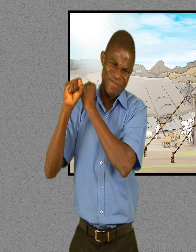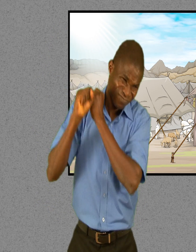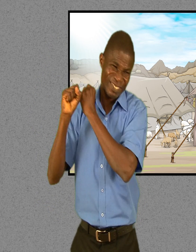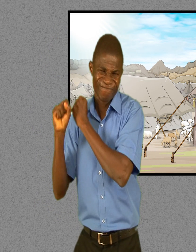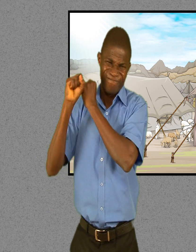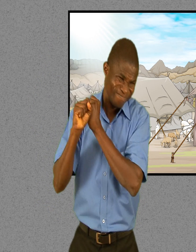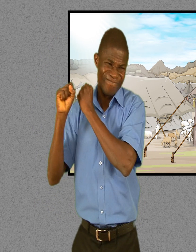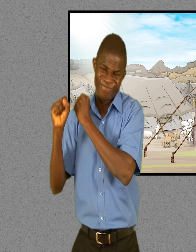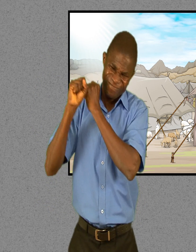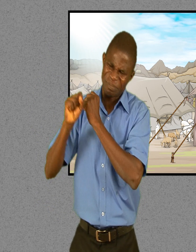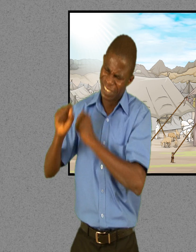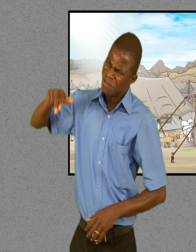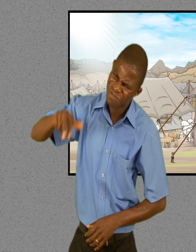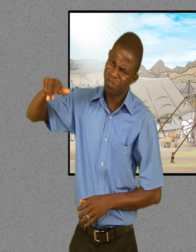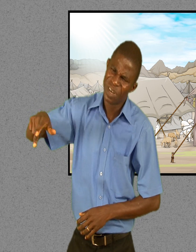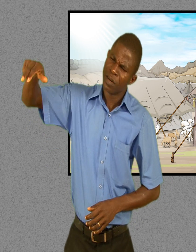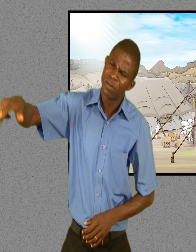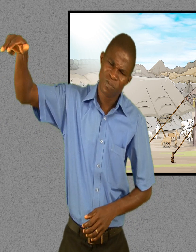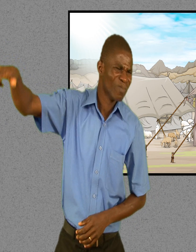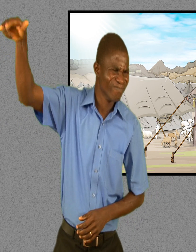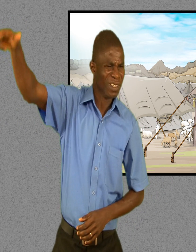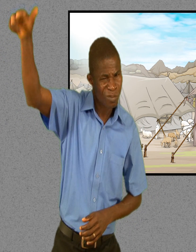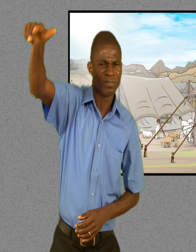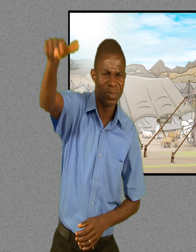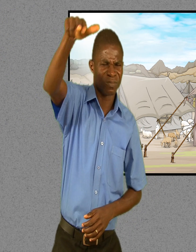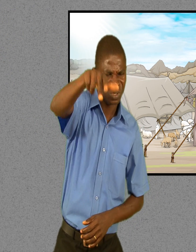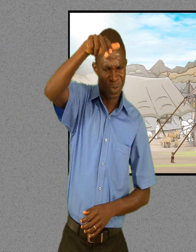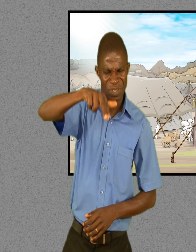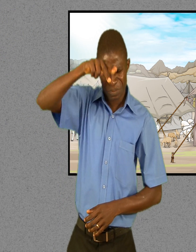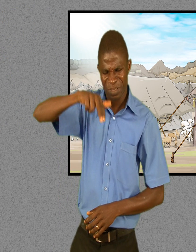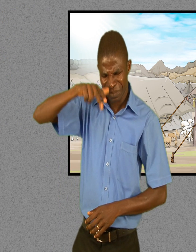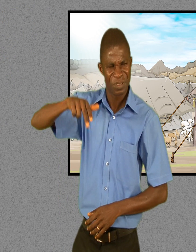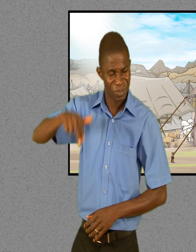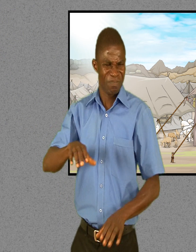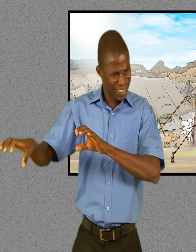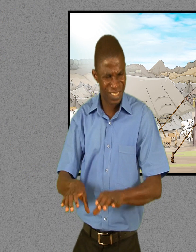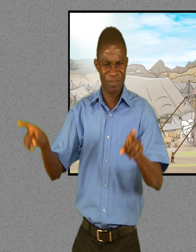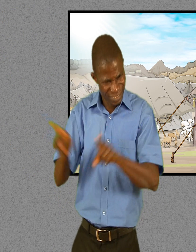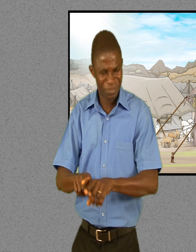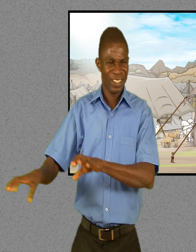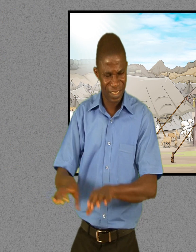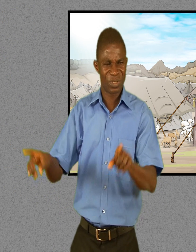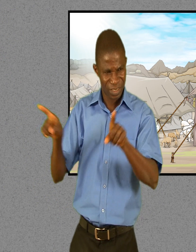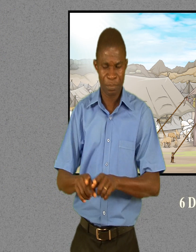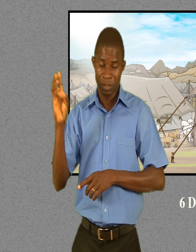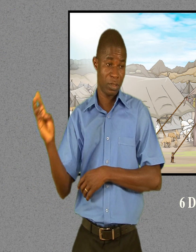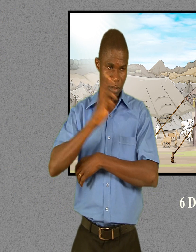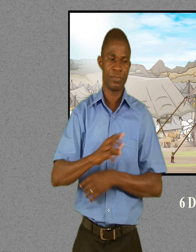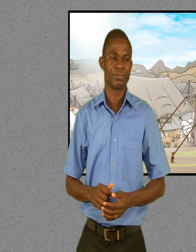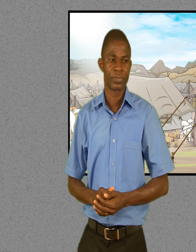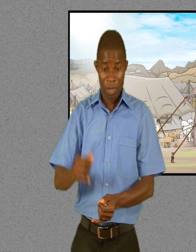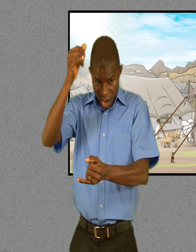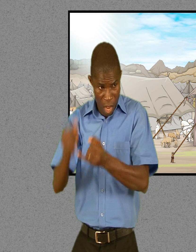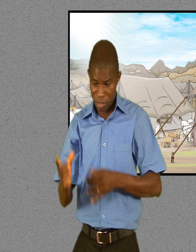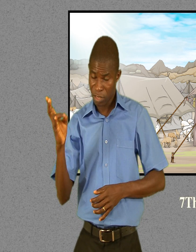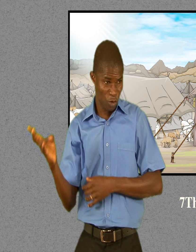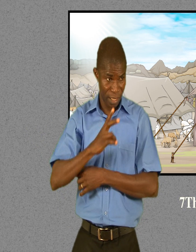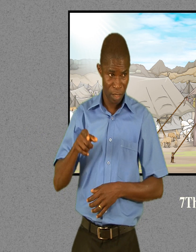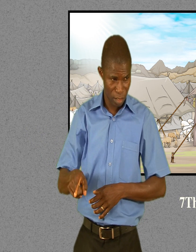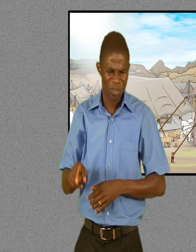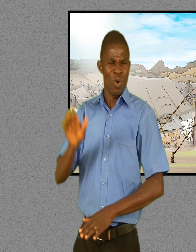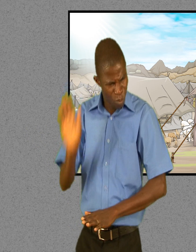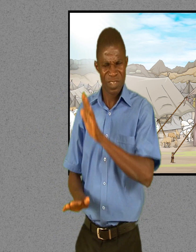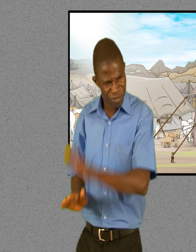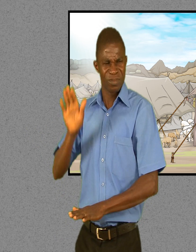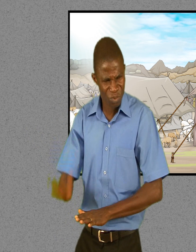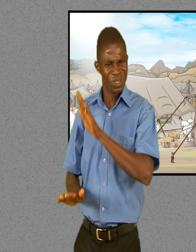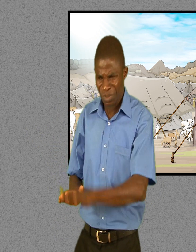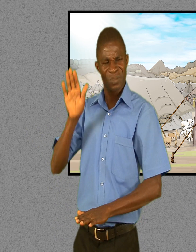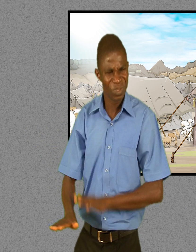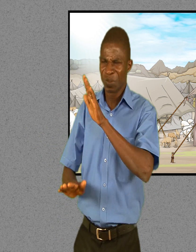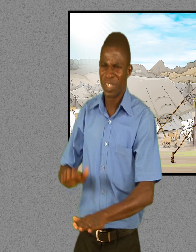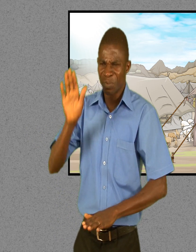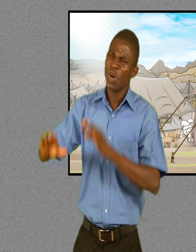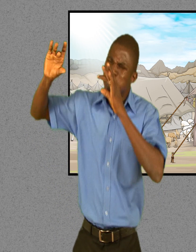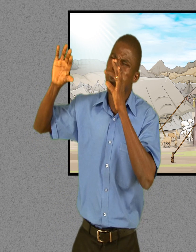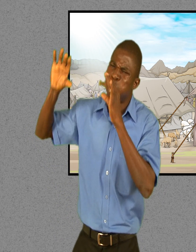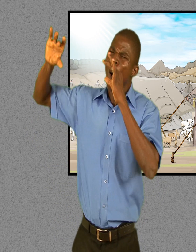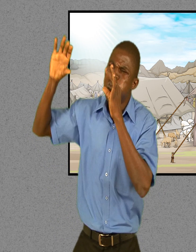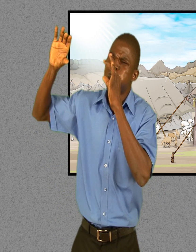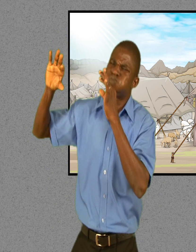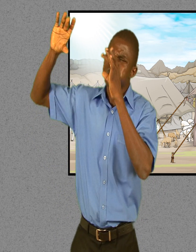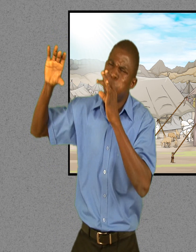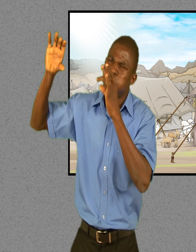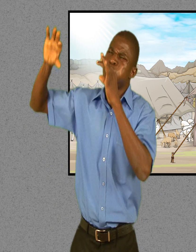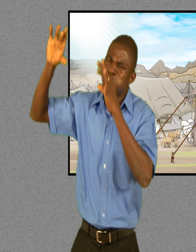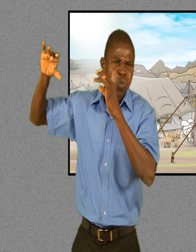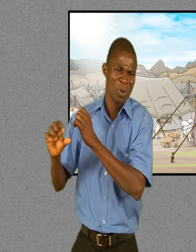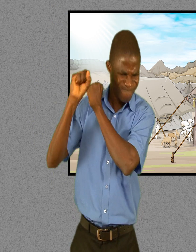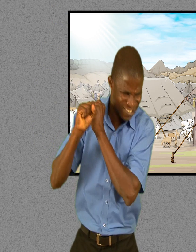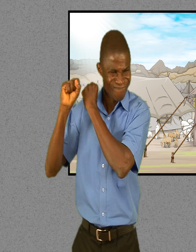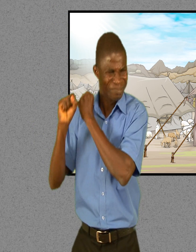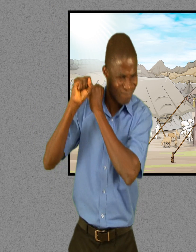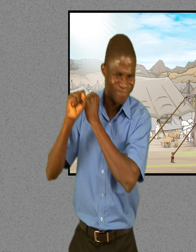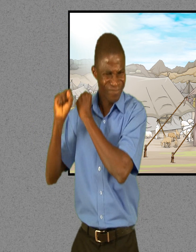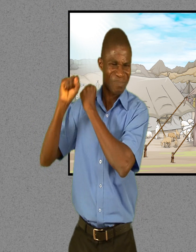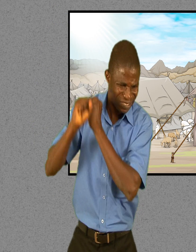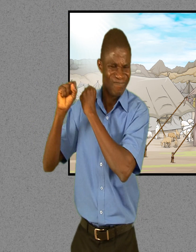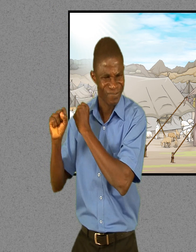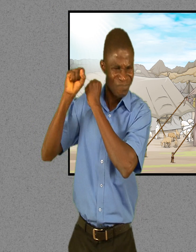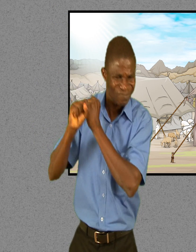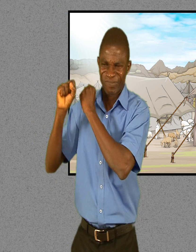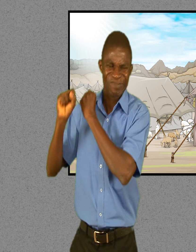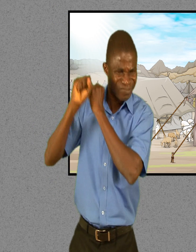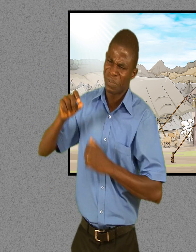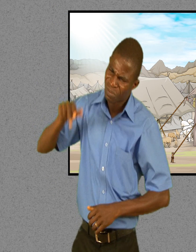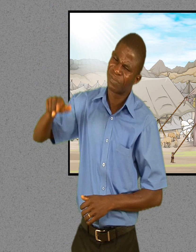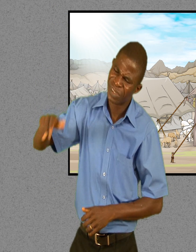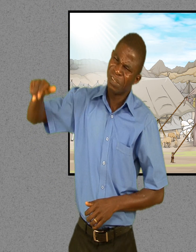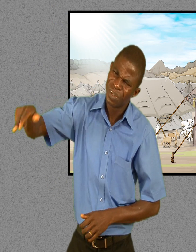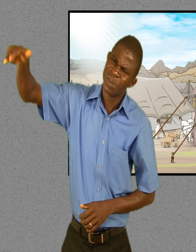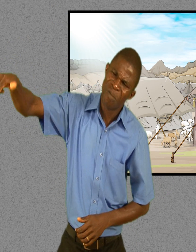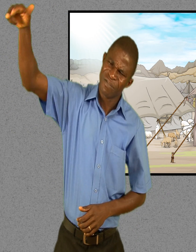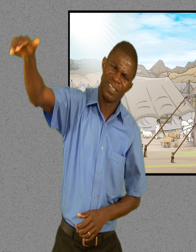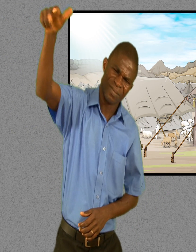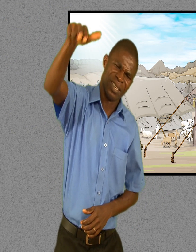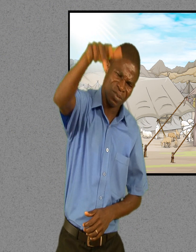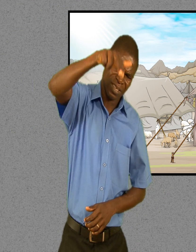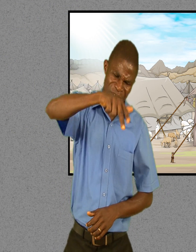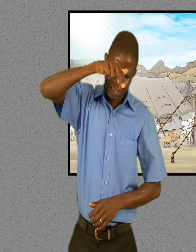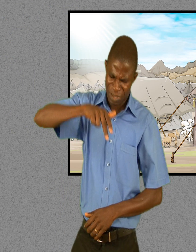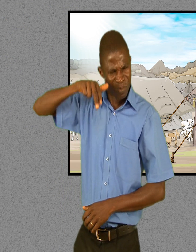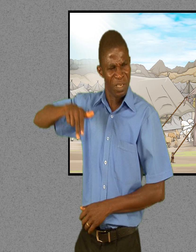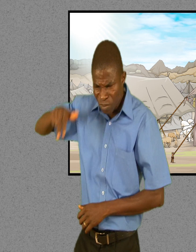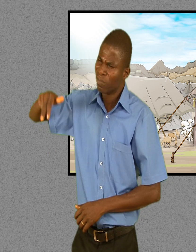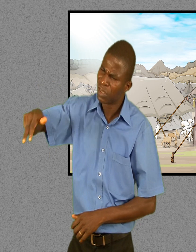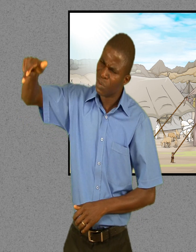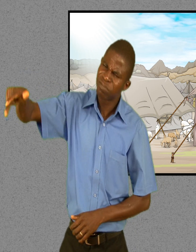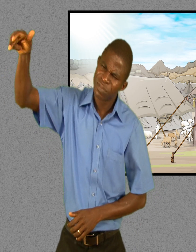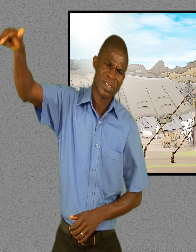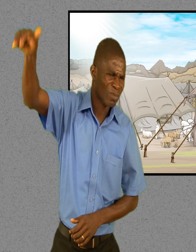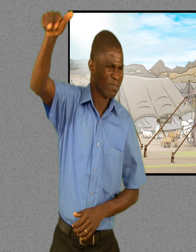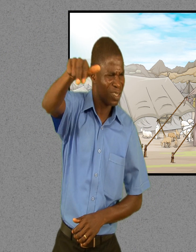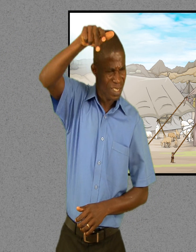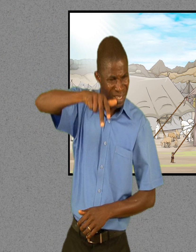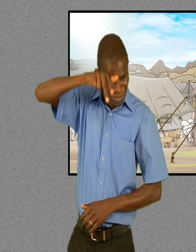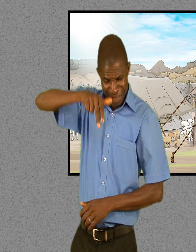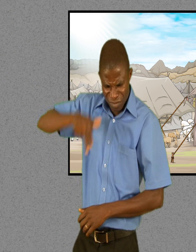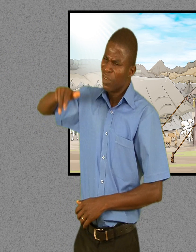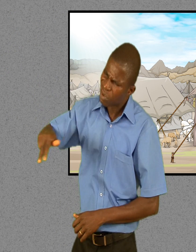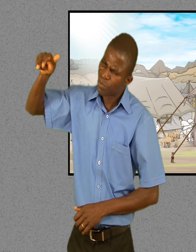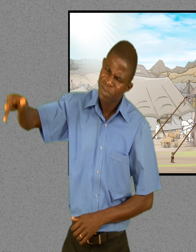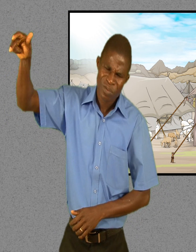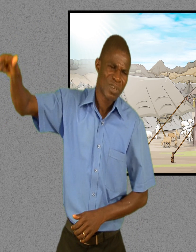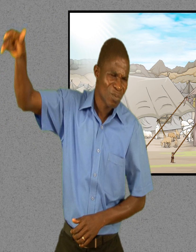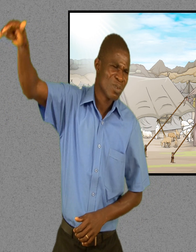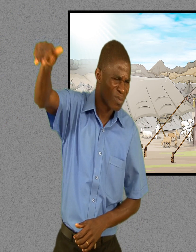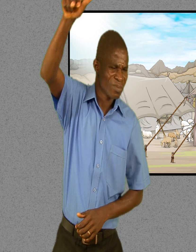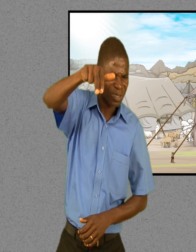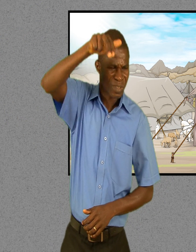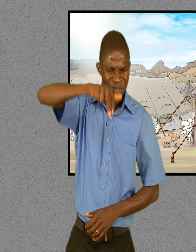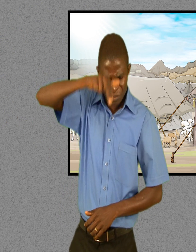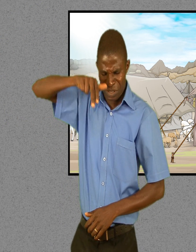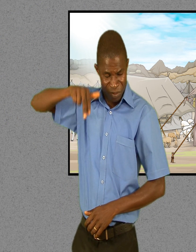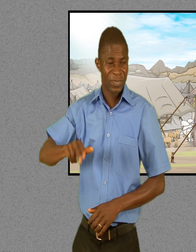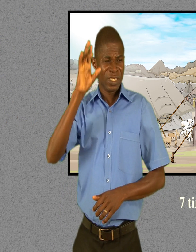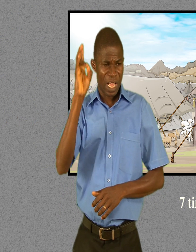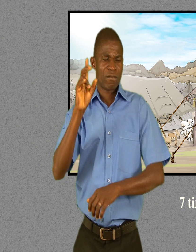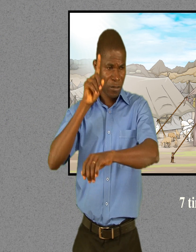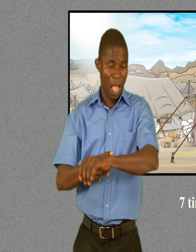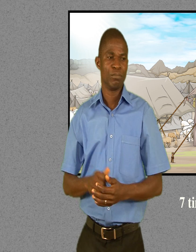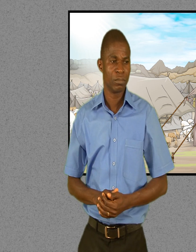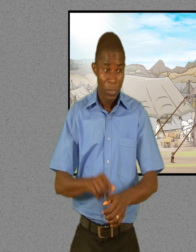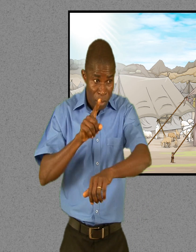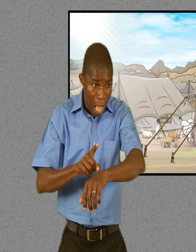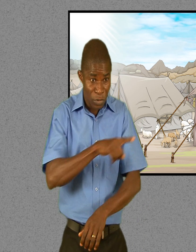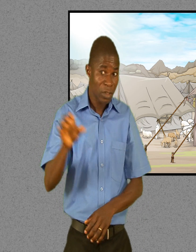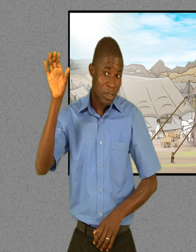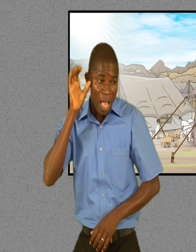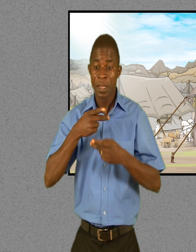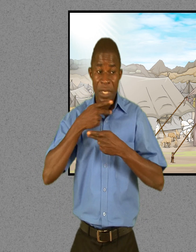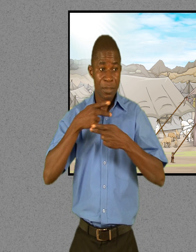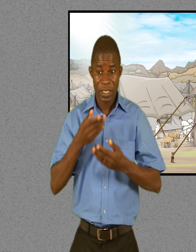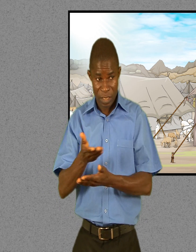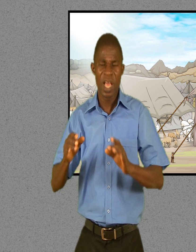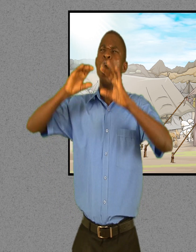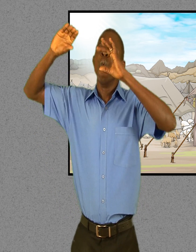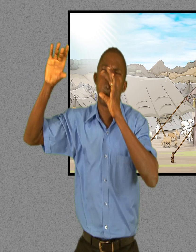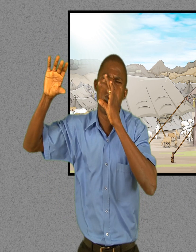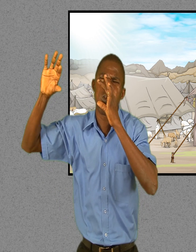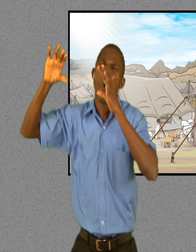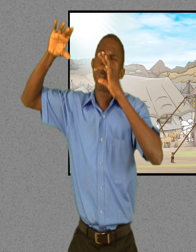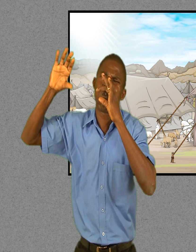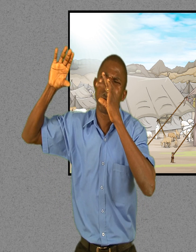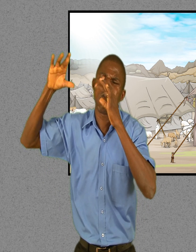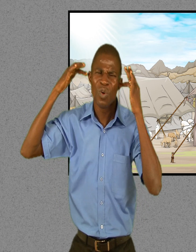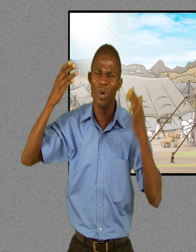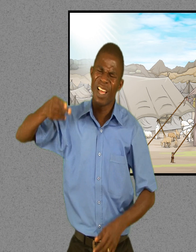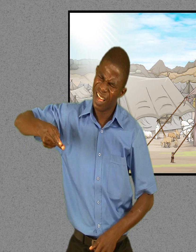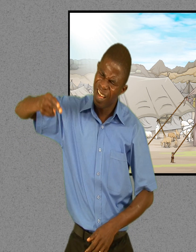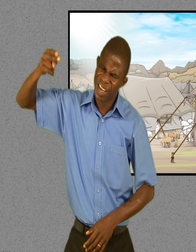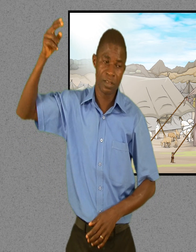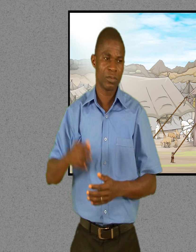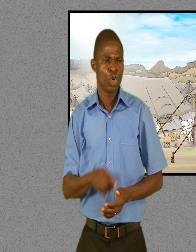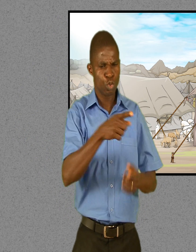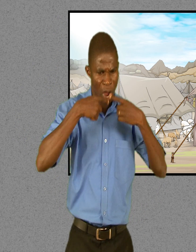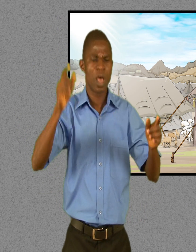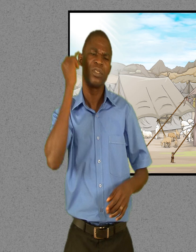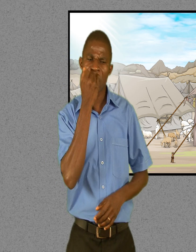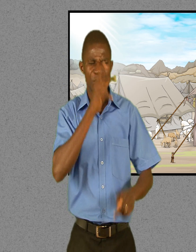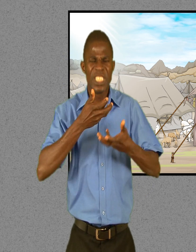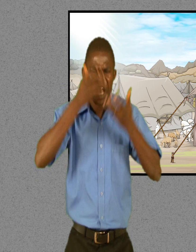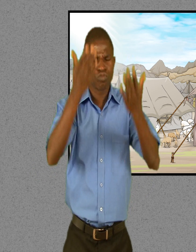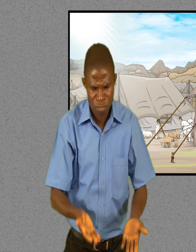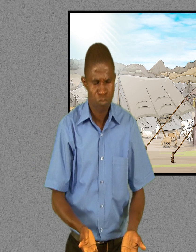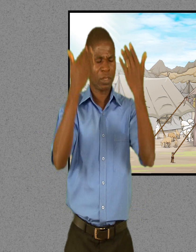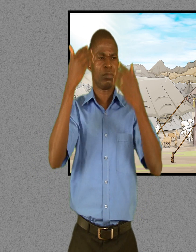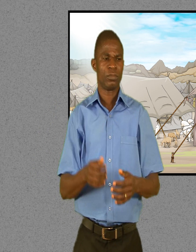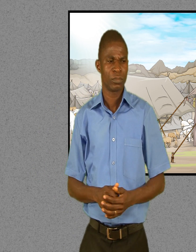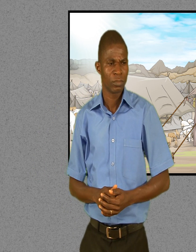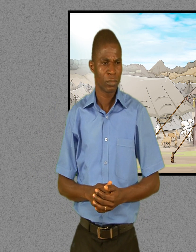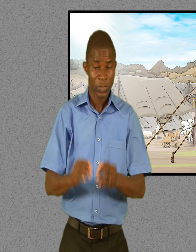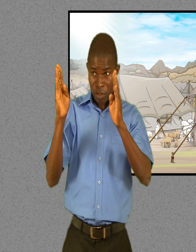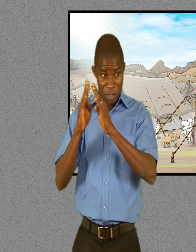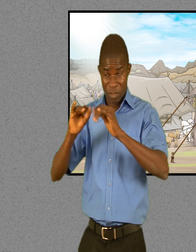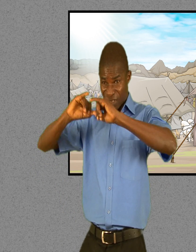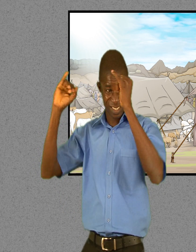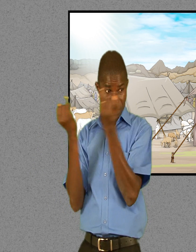And when there is a long blast of the ram’s horn and you hear its sound, have all the people give a mighty shout.